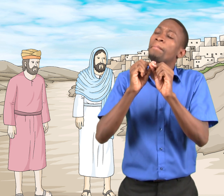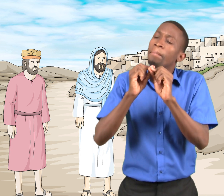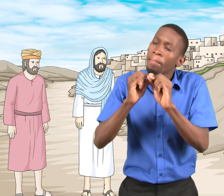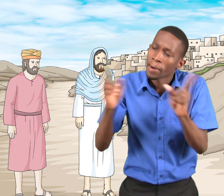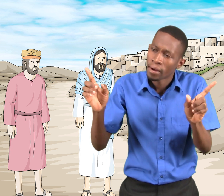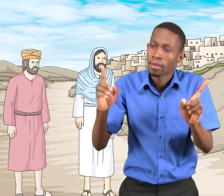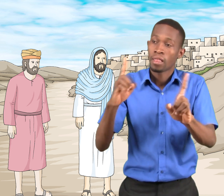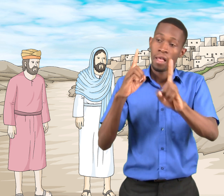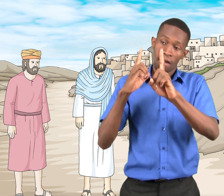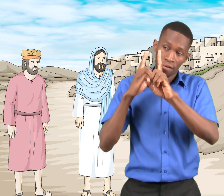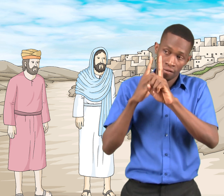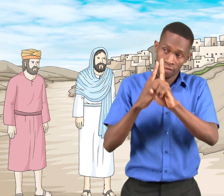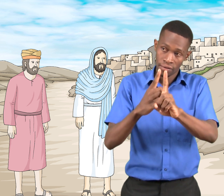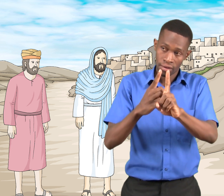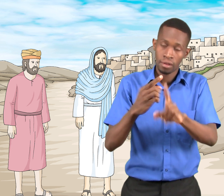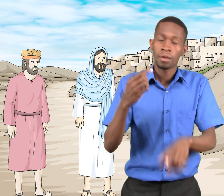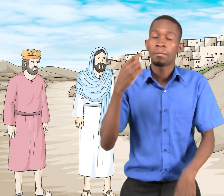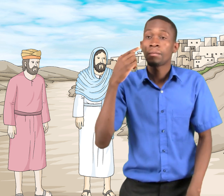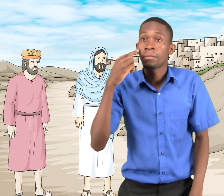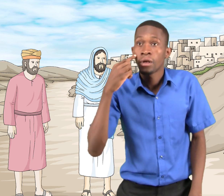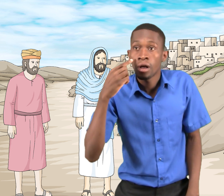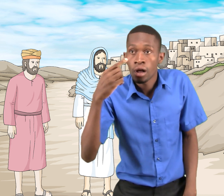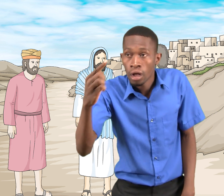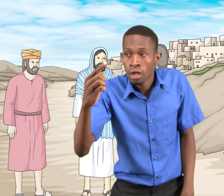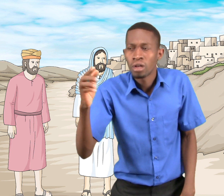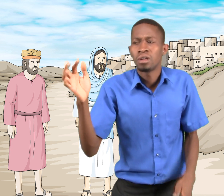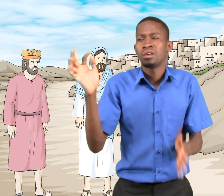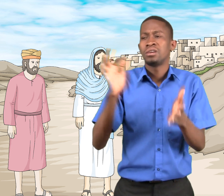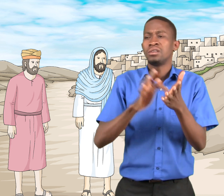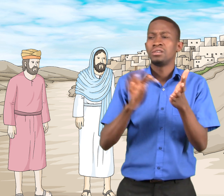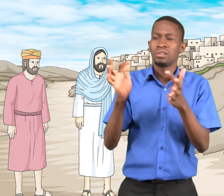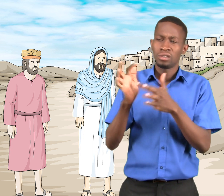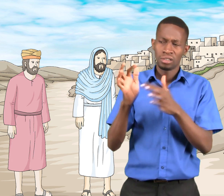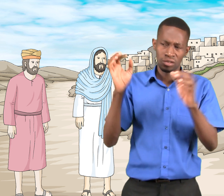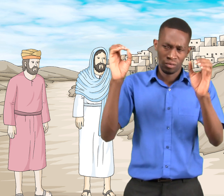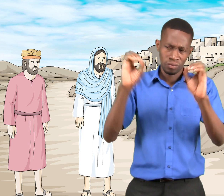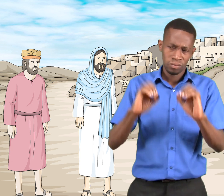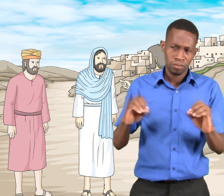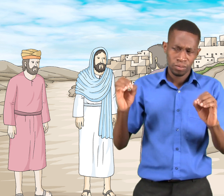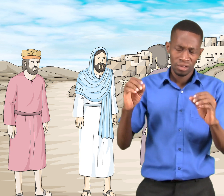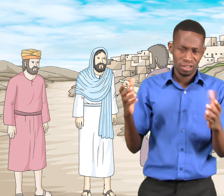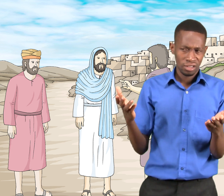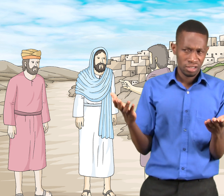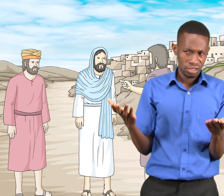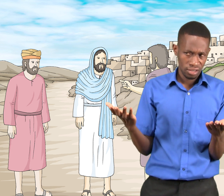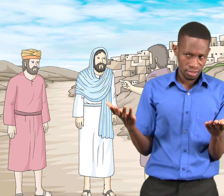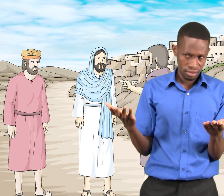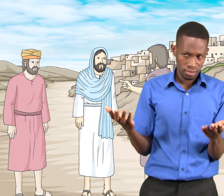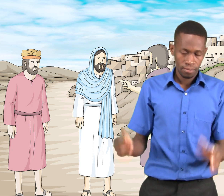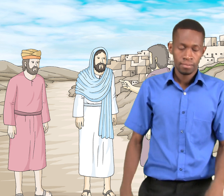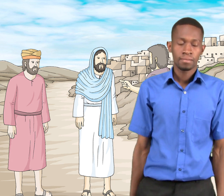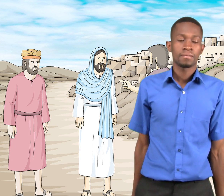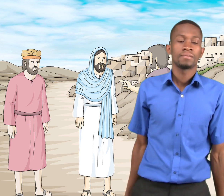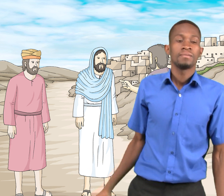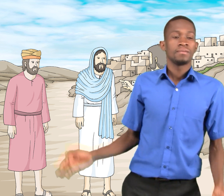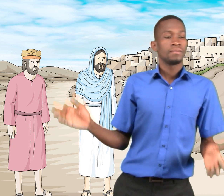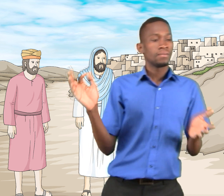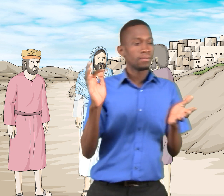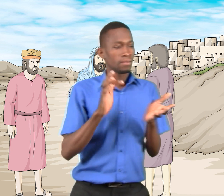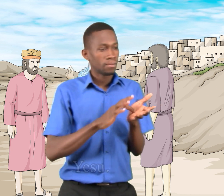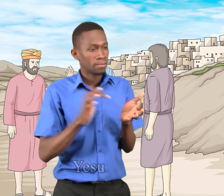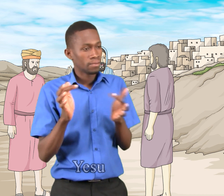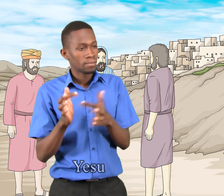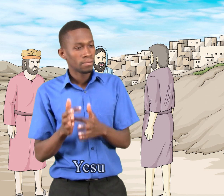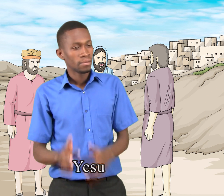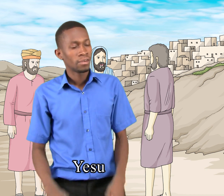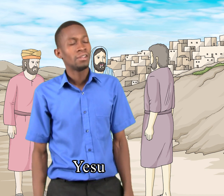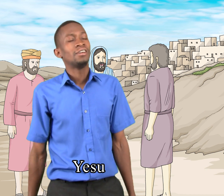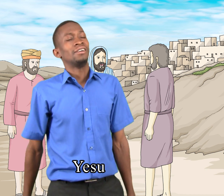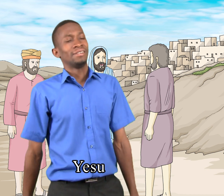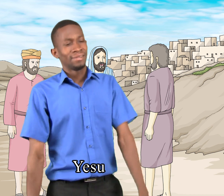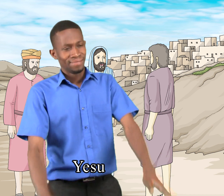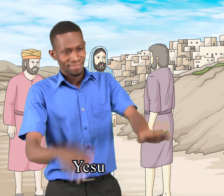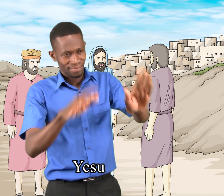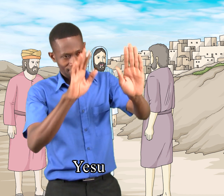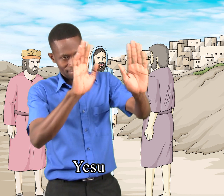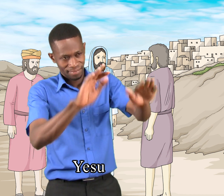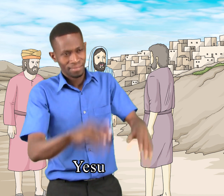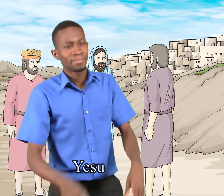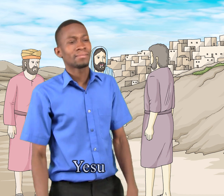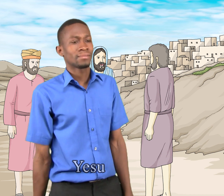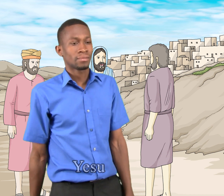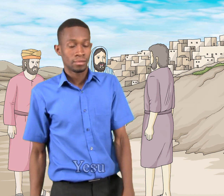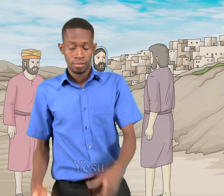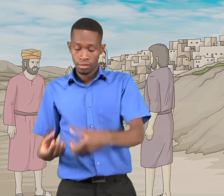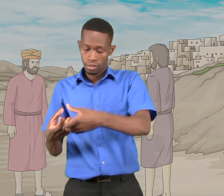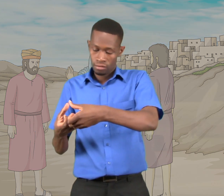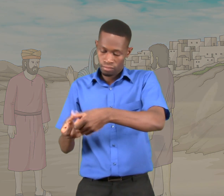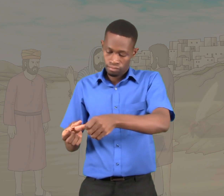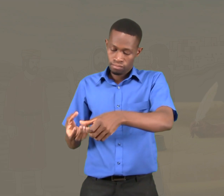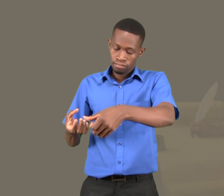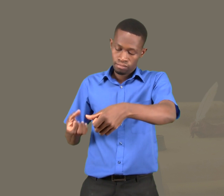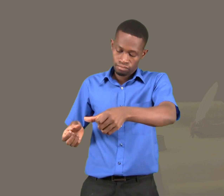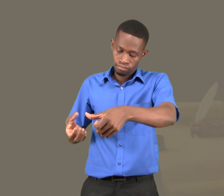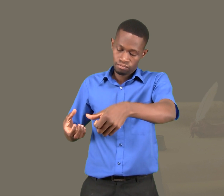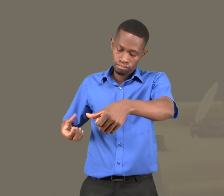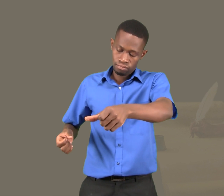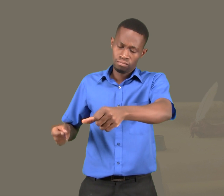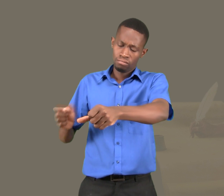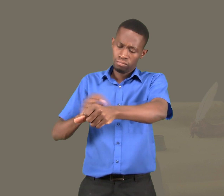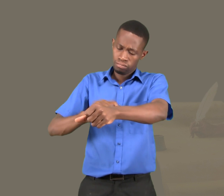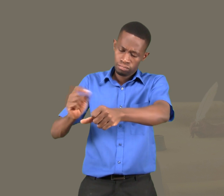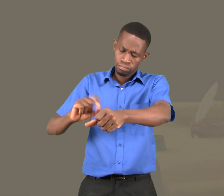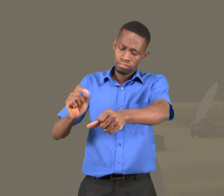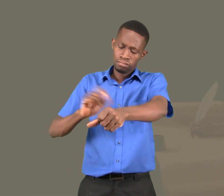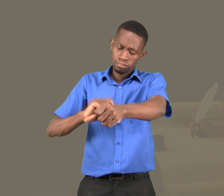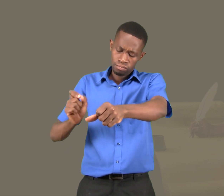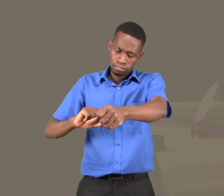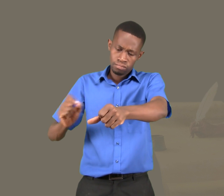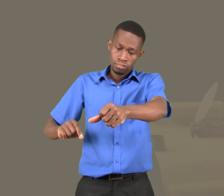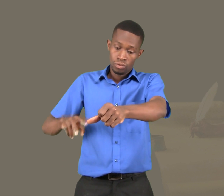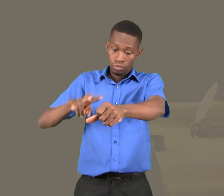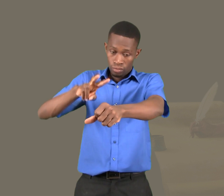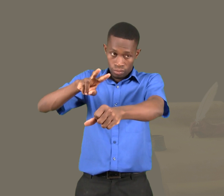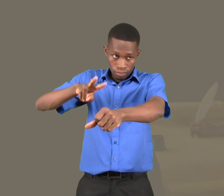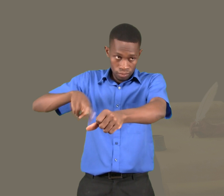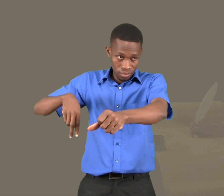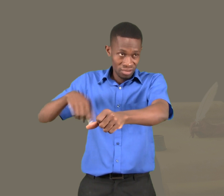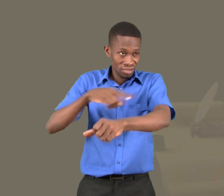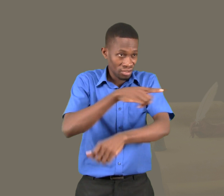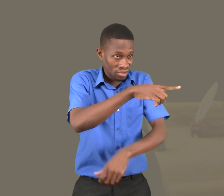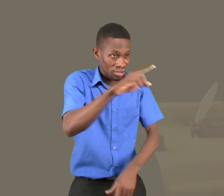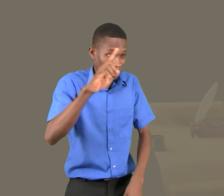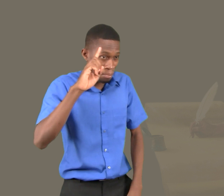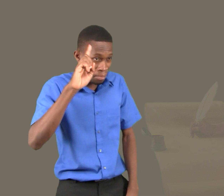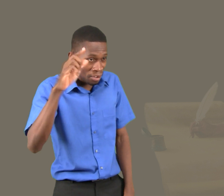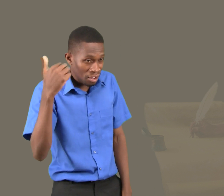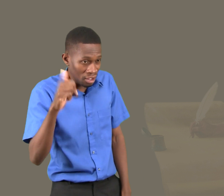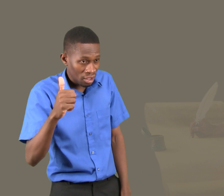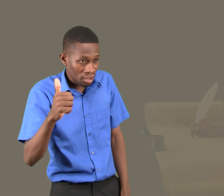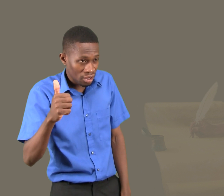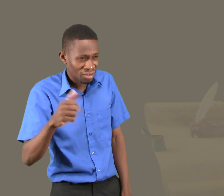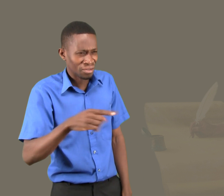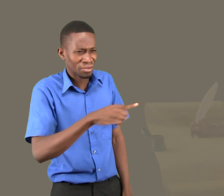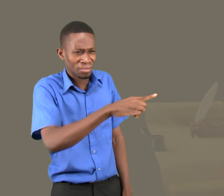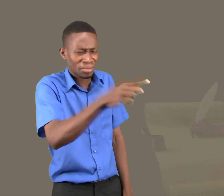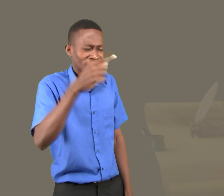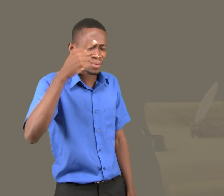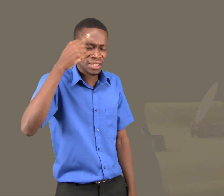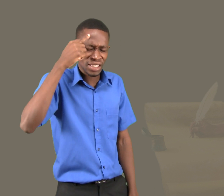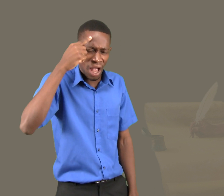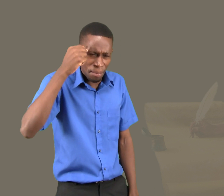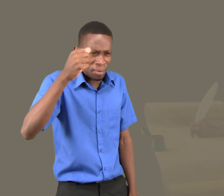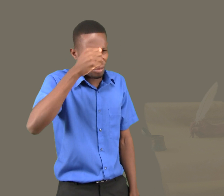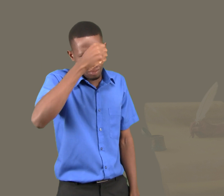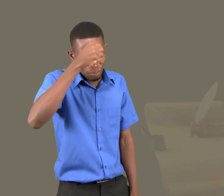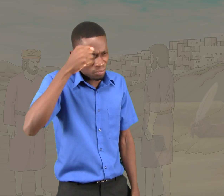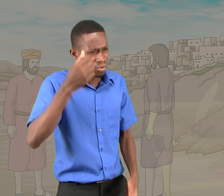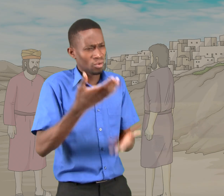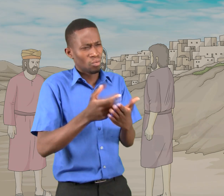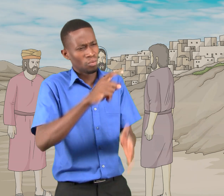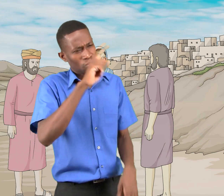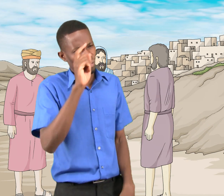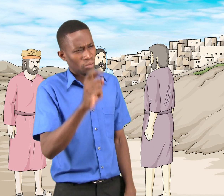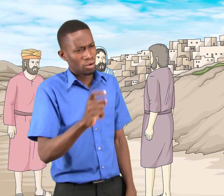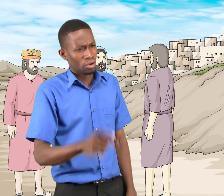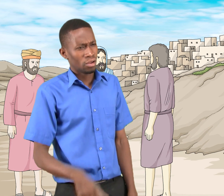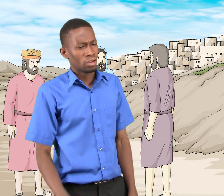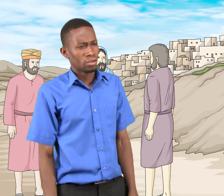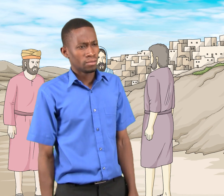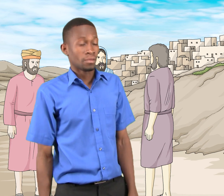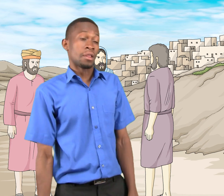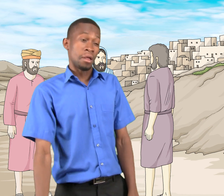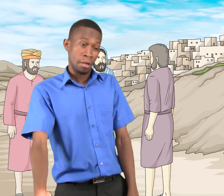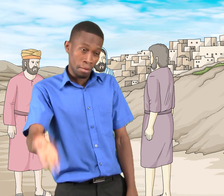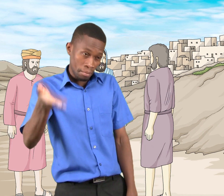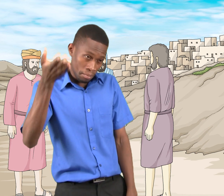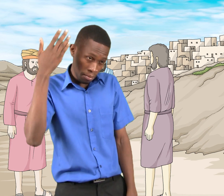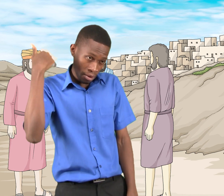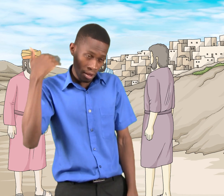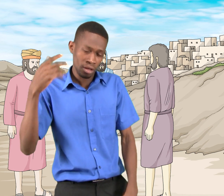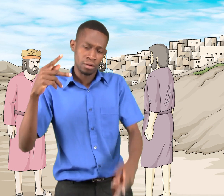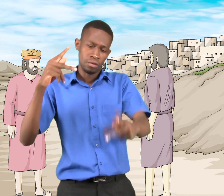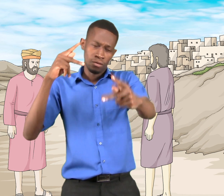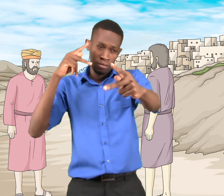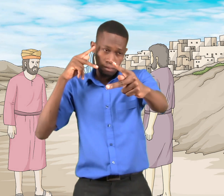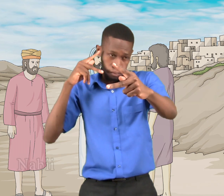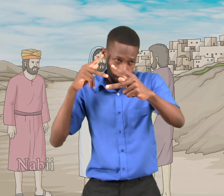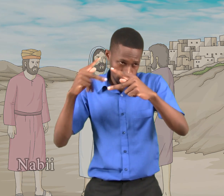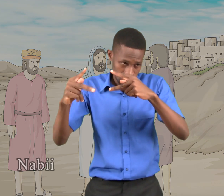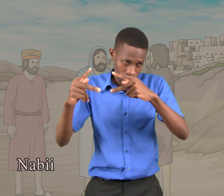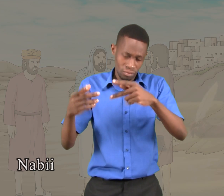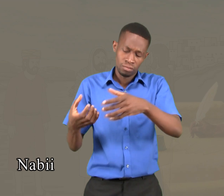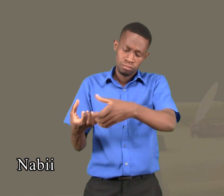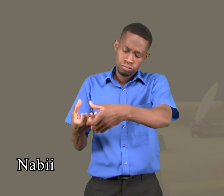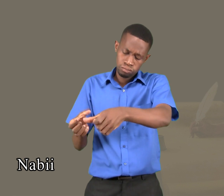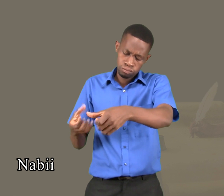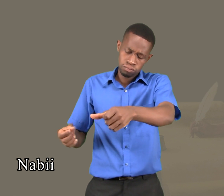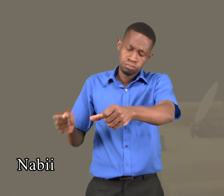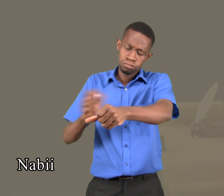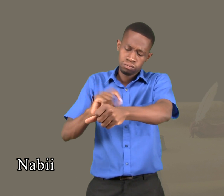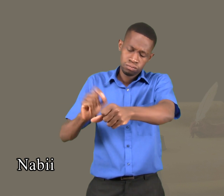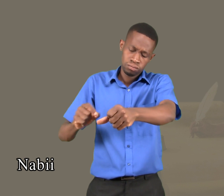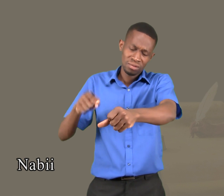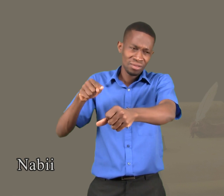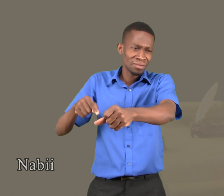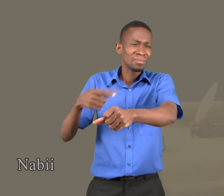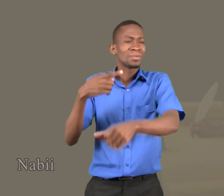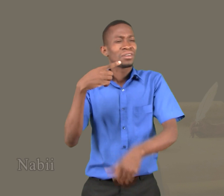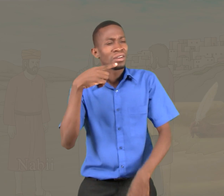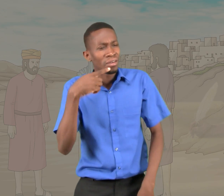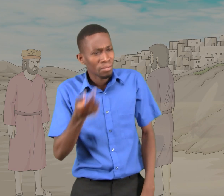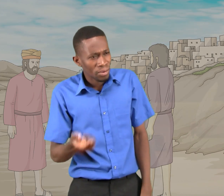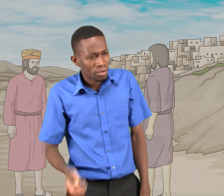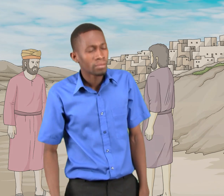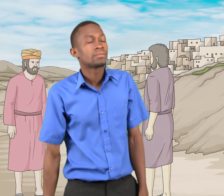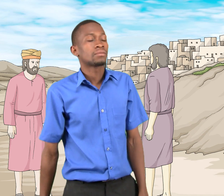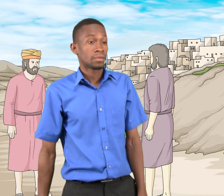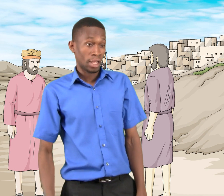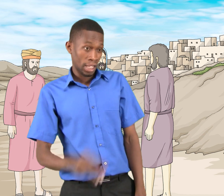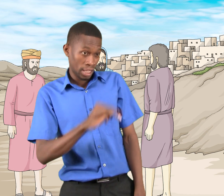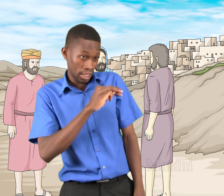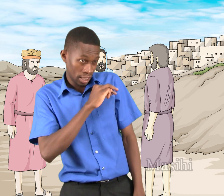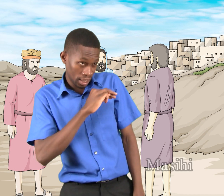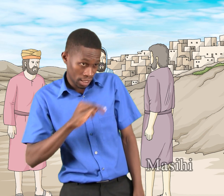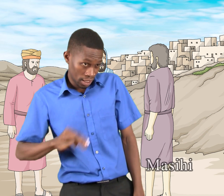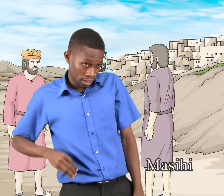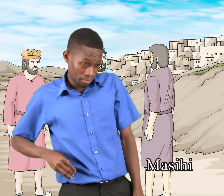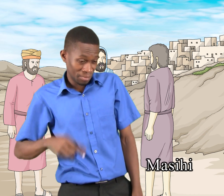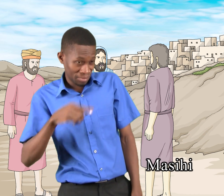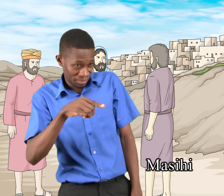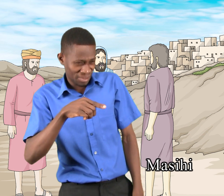Then Jesus said to them, “O foolish ones, how slow are your hearts to believe all that the prophets have spoken!